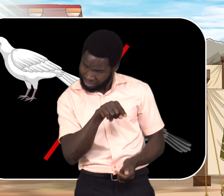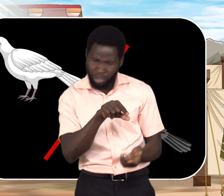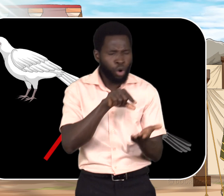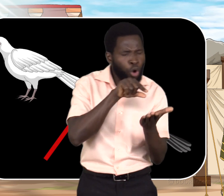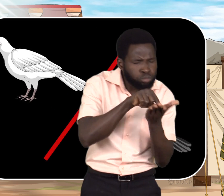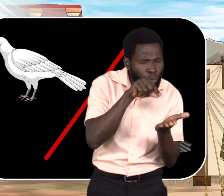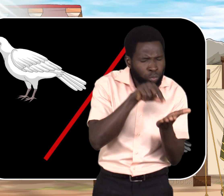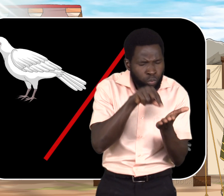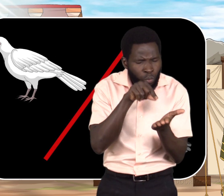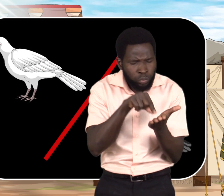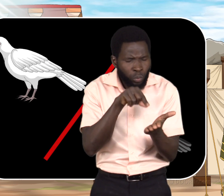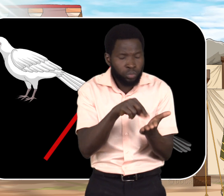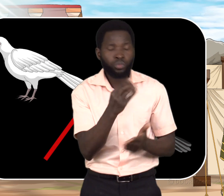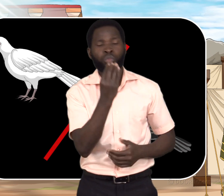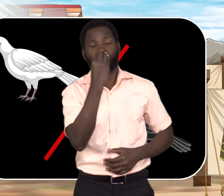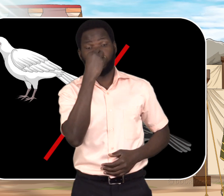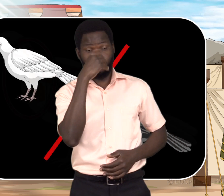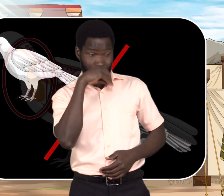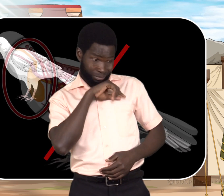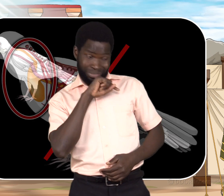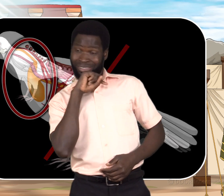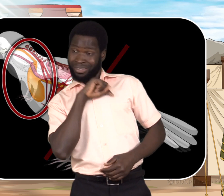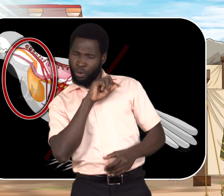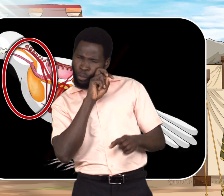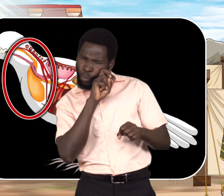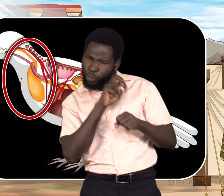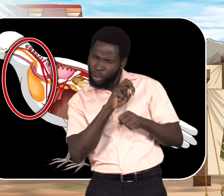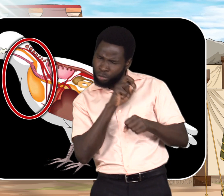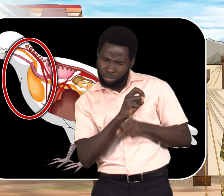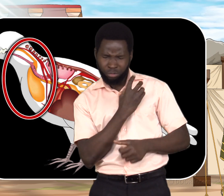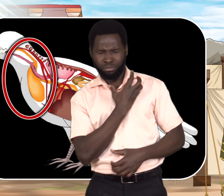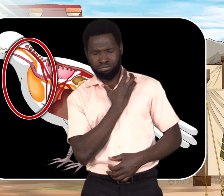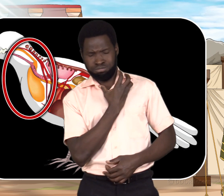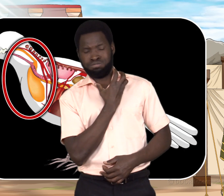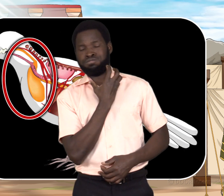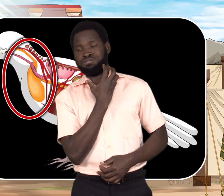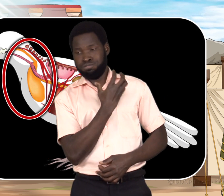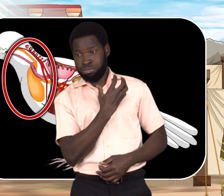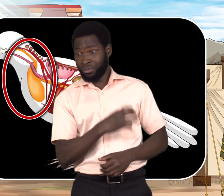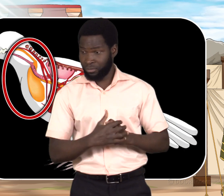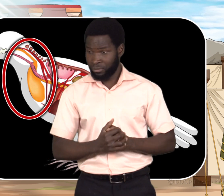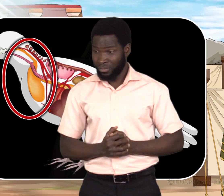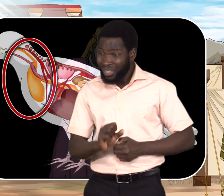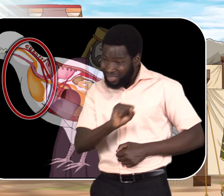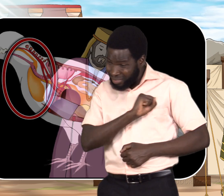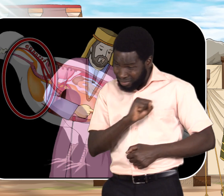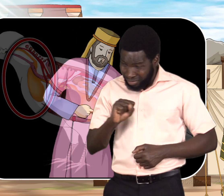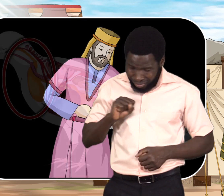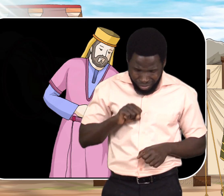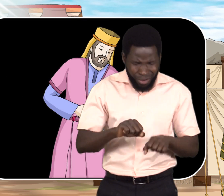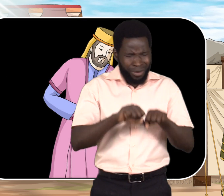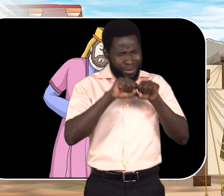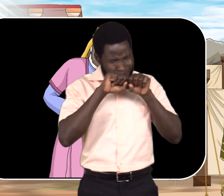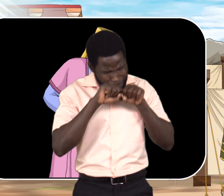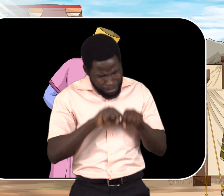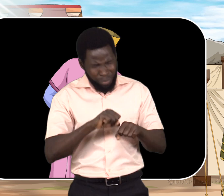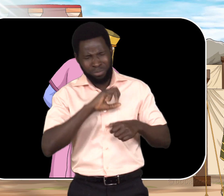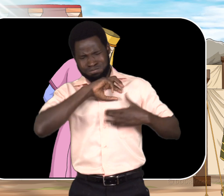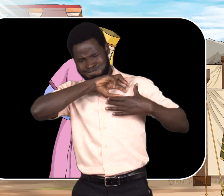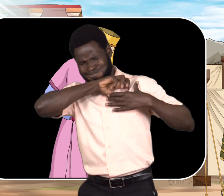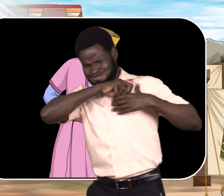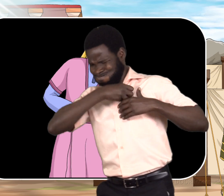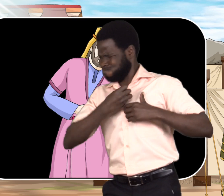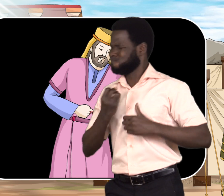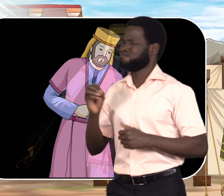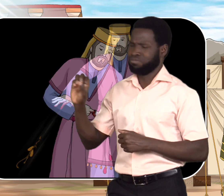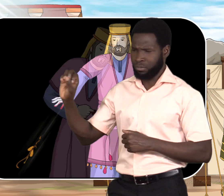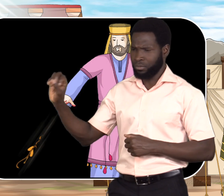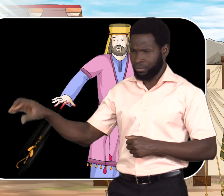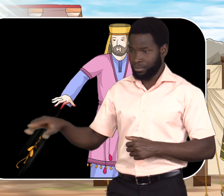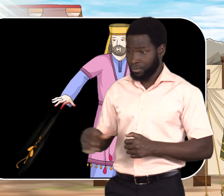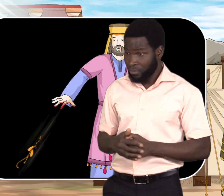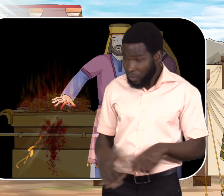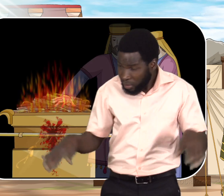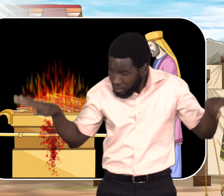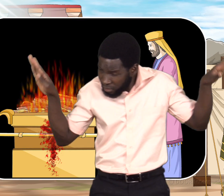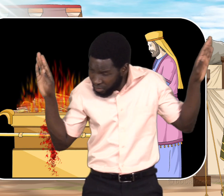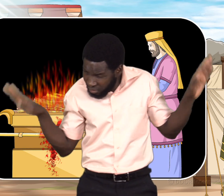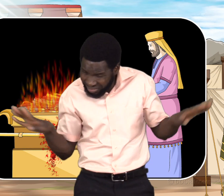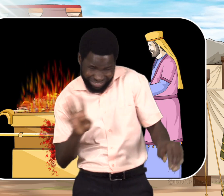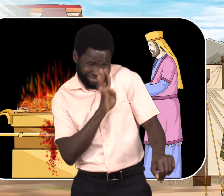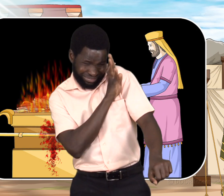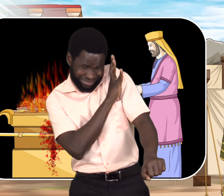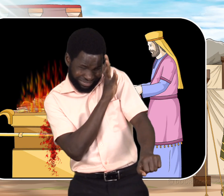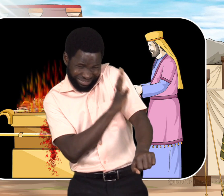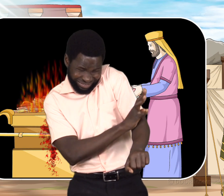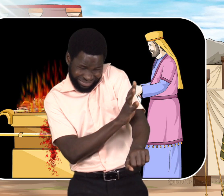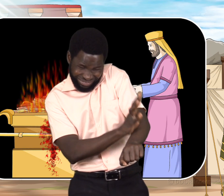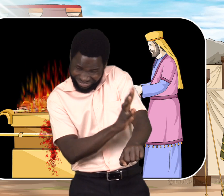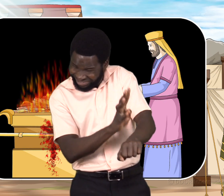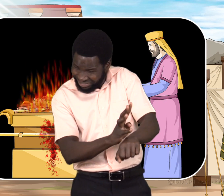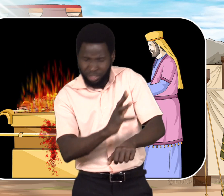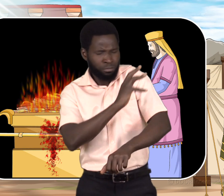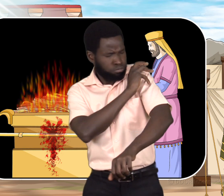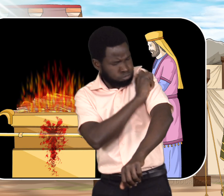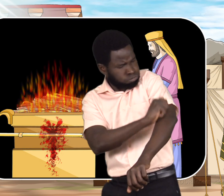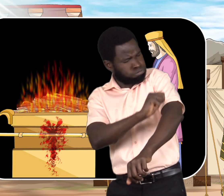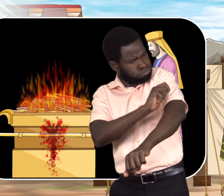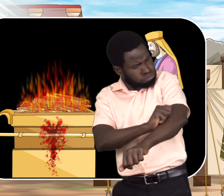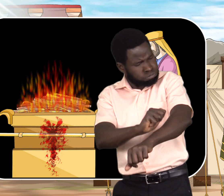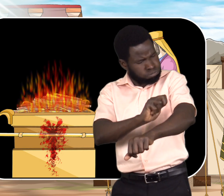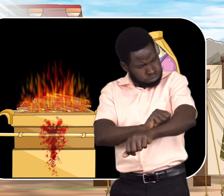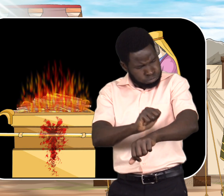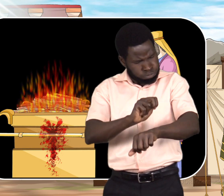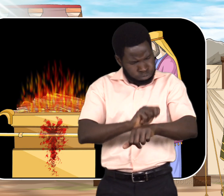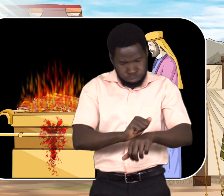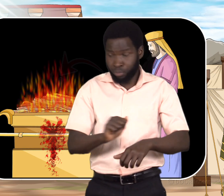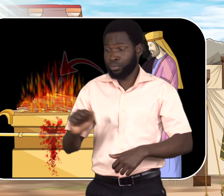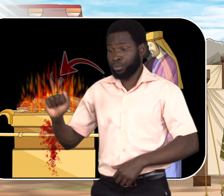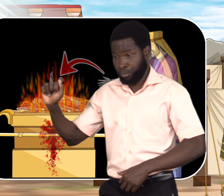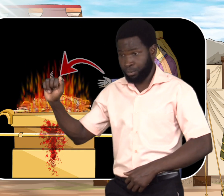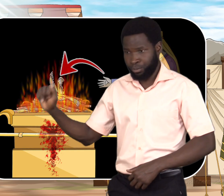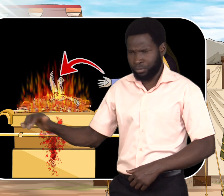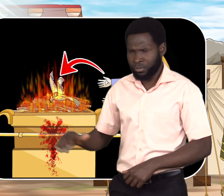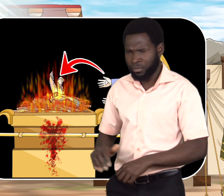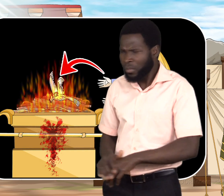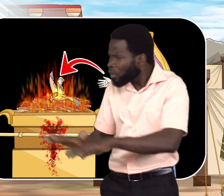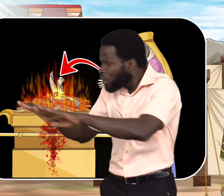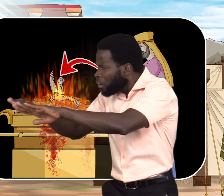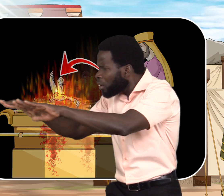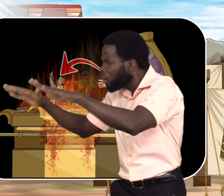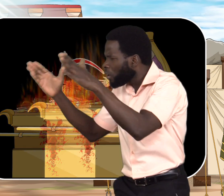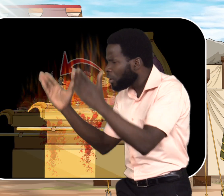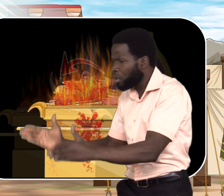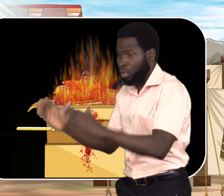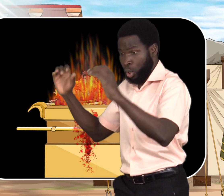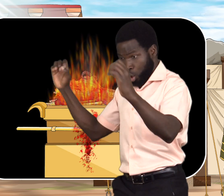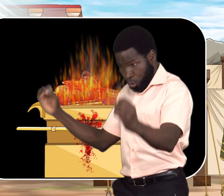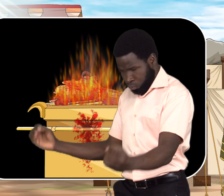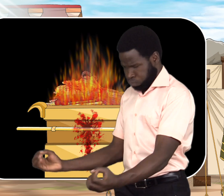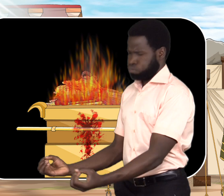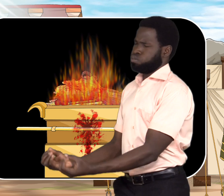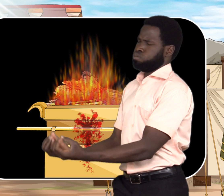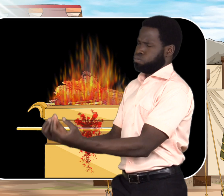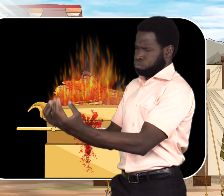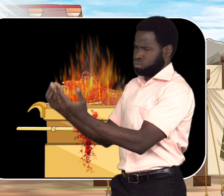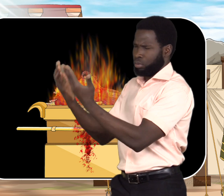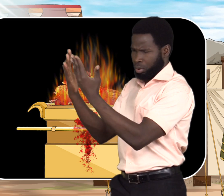And he is to remove the crop with its contents and throw it to the east side of the altar, in the place for ashes.